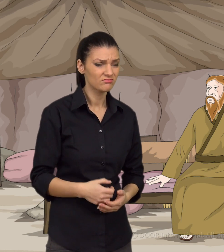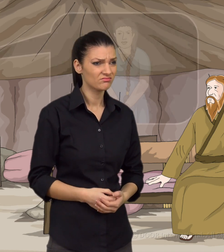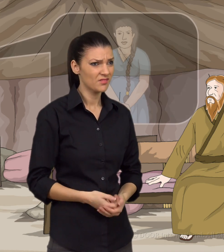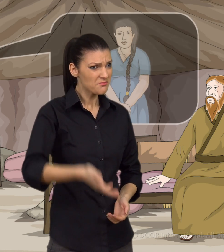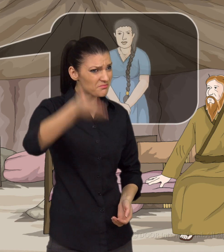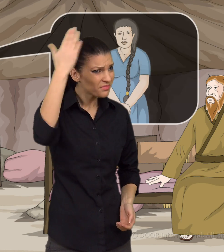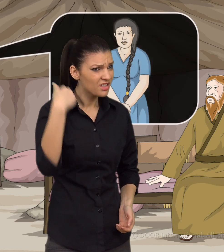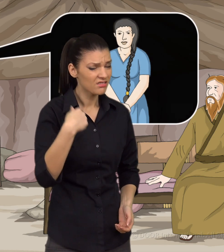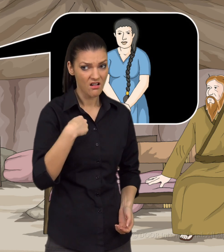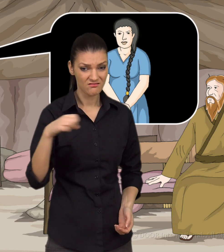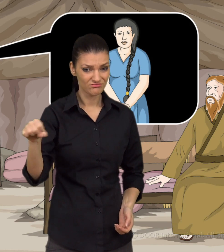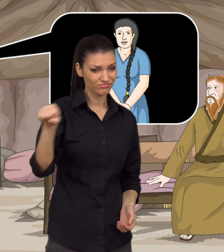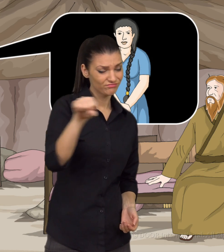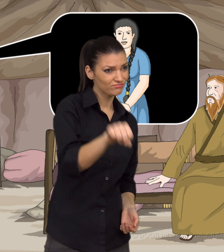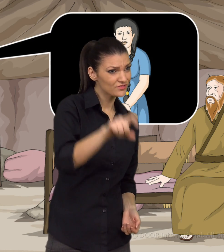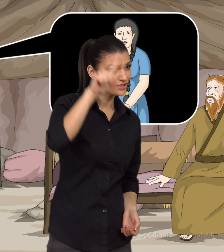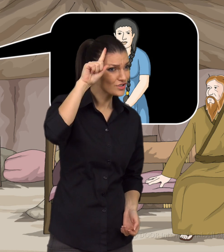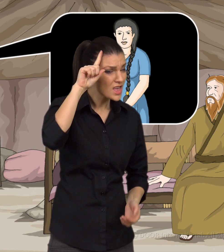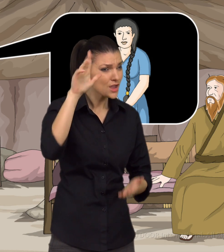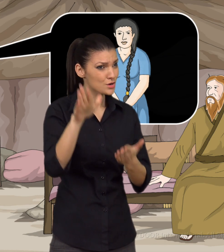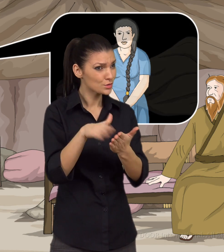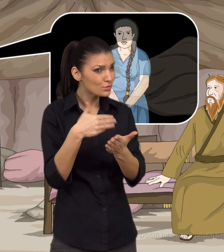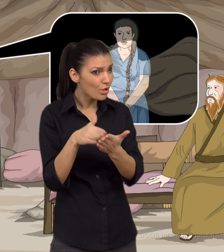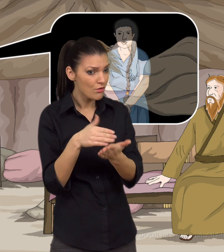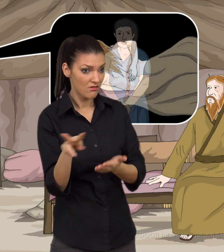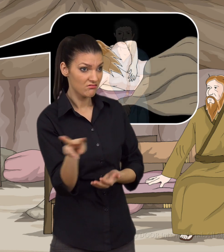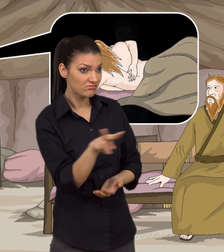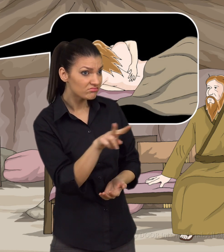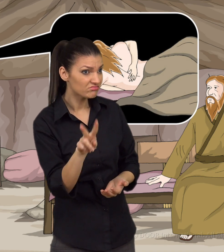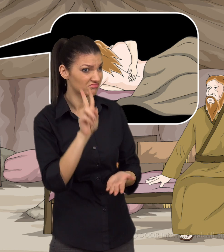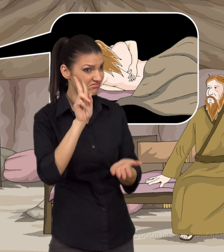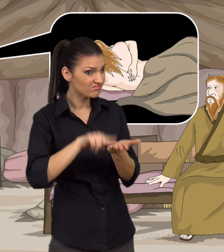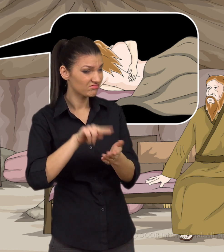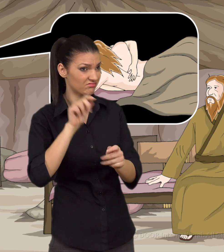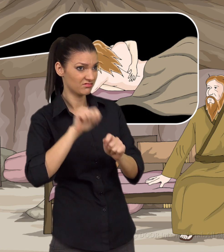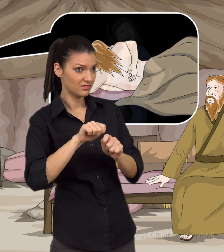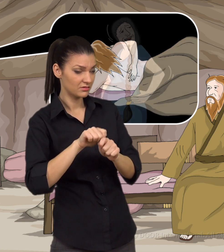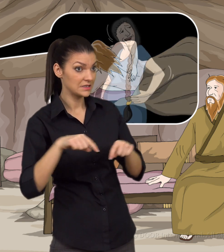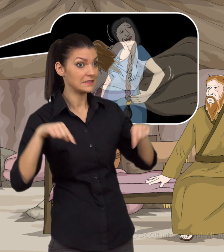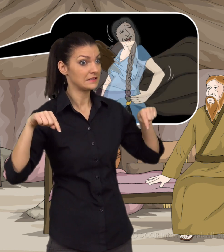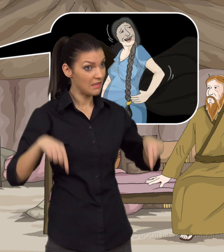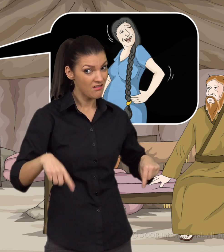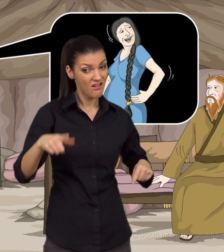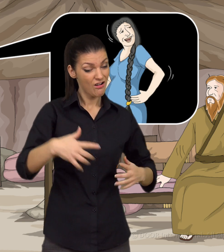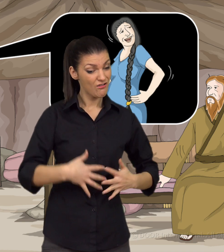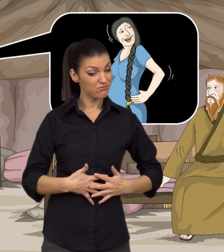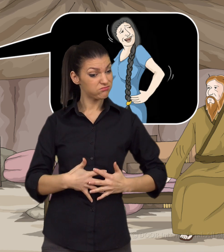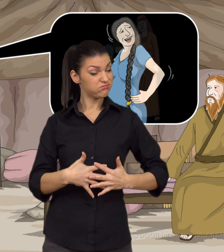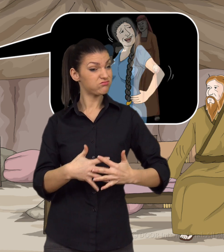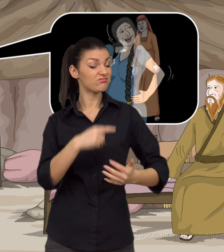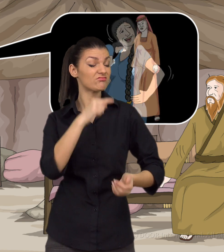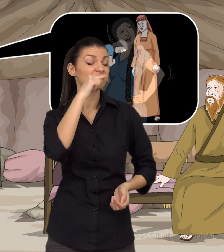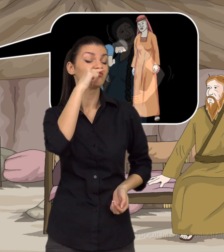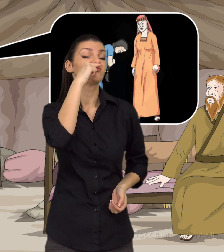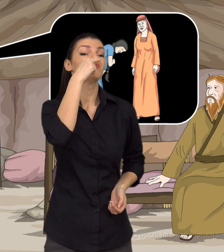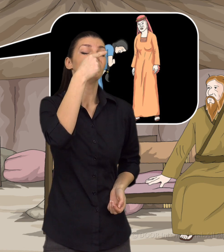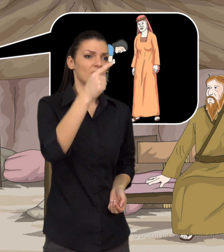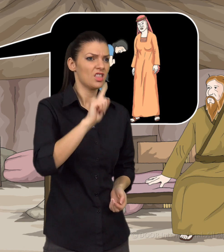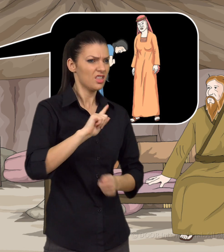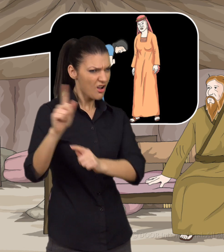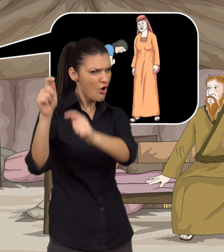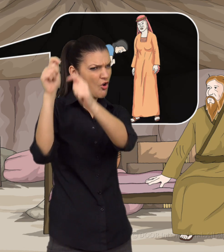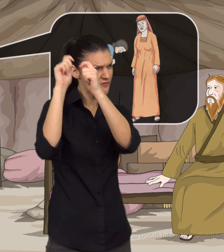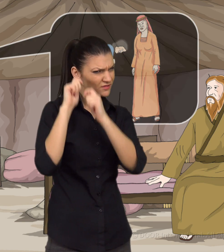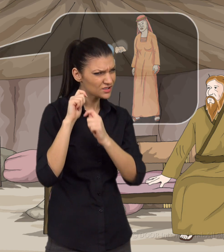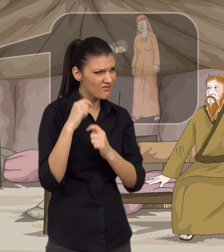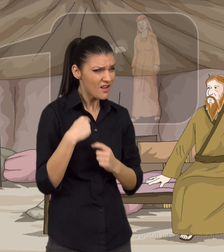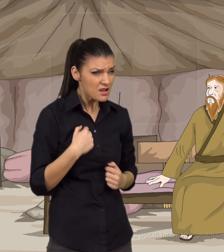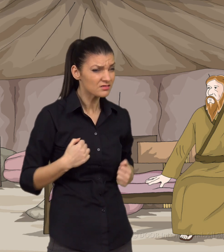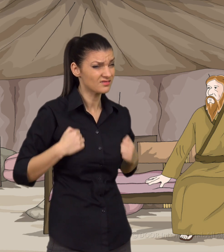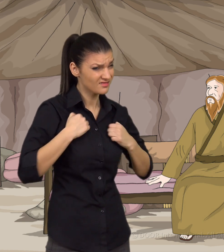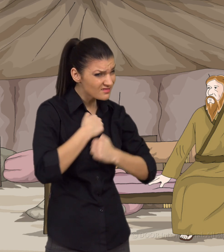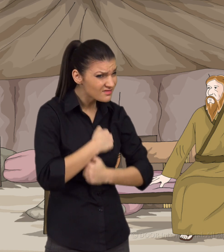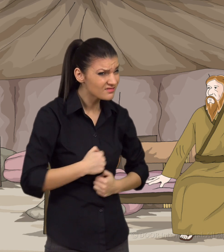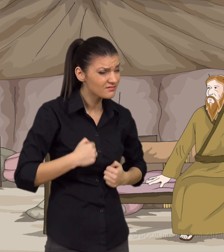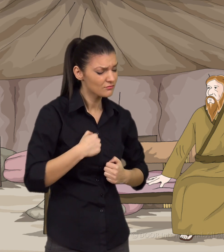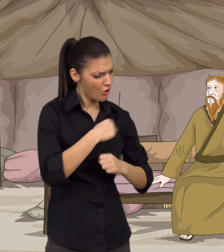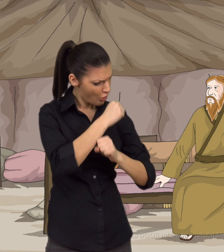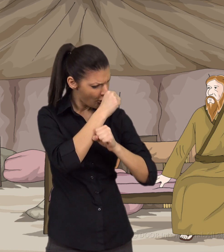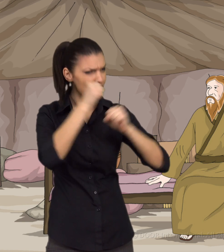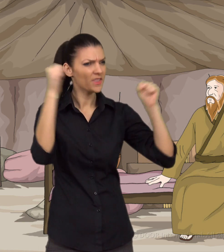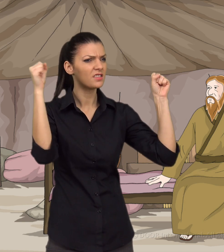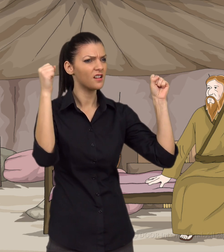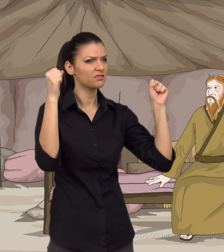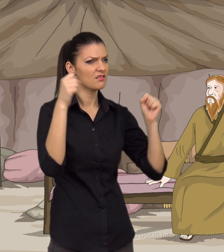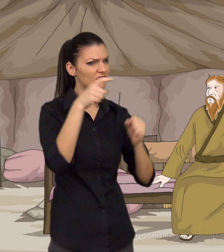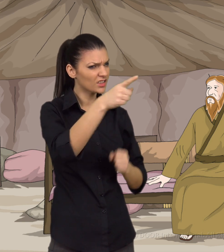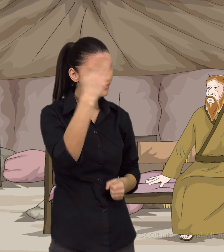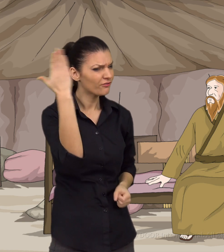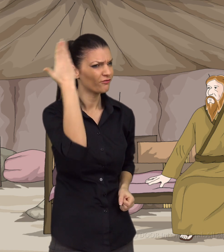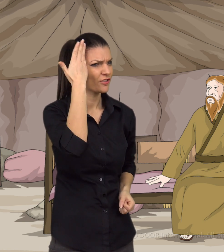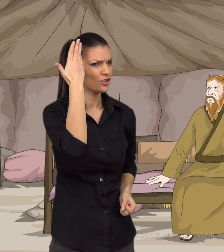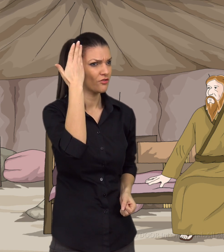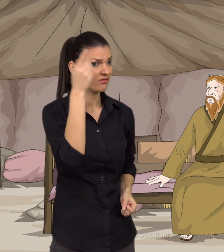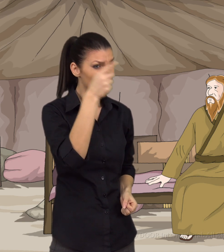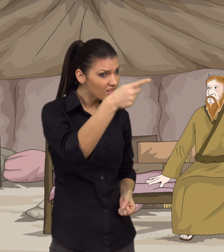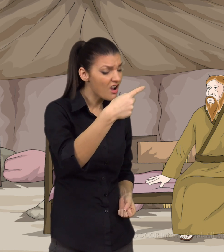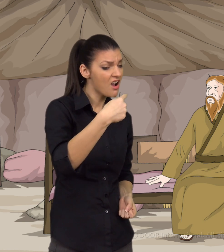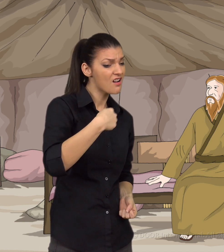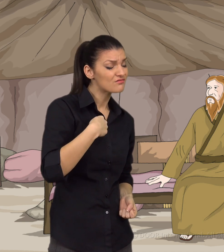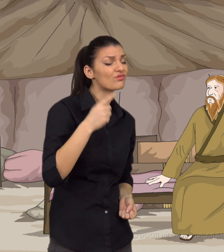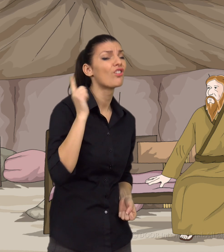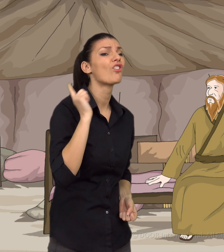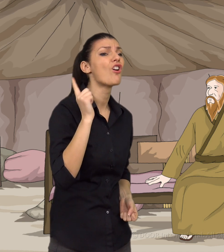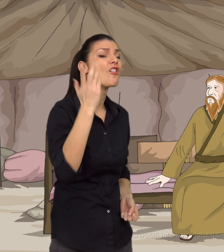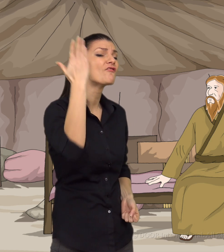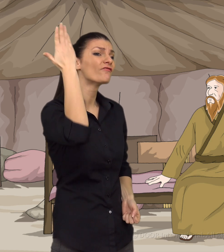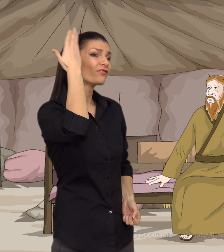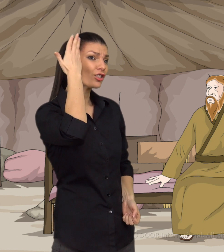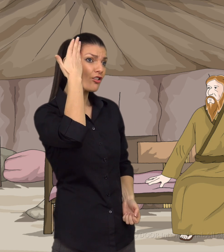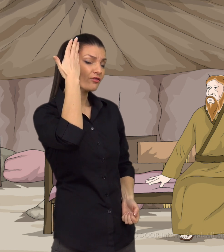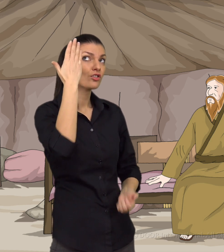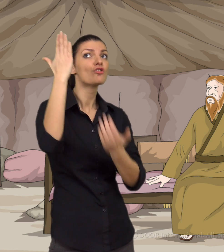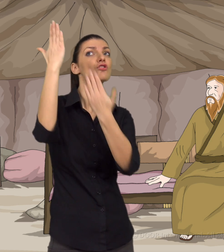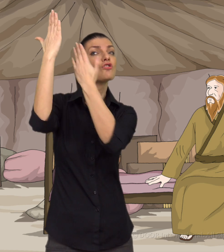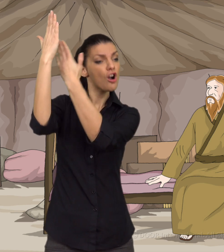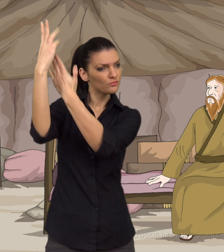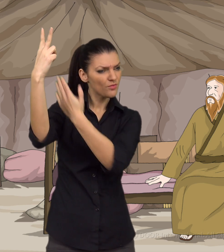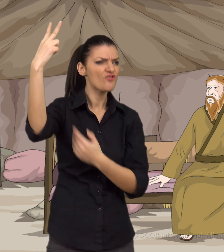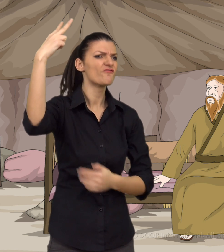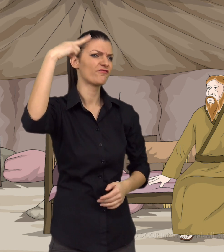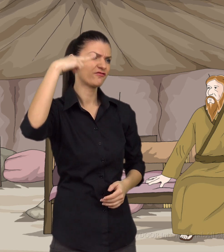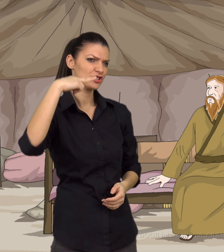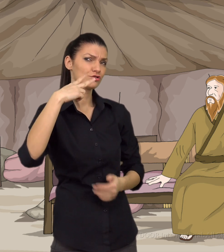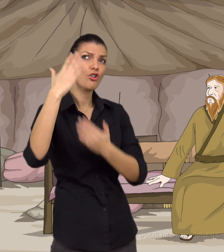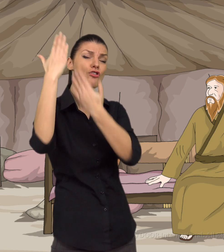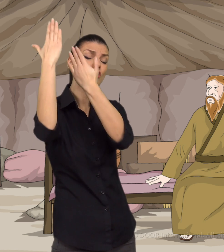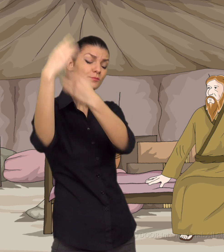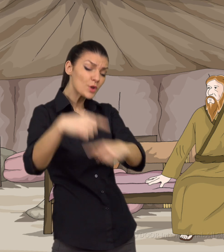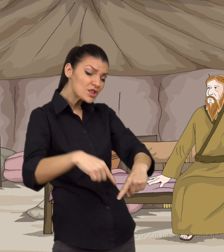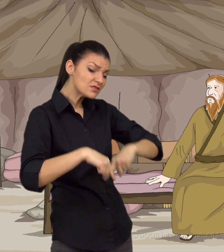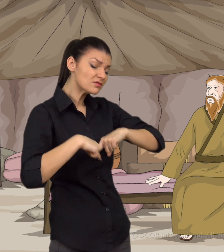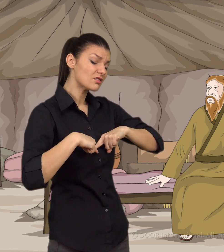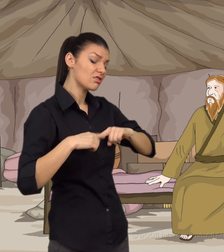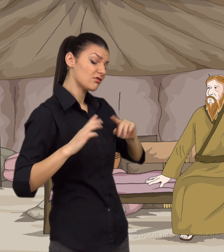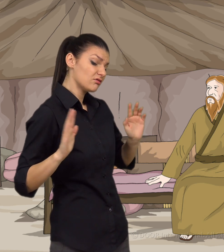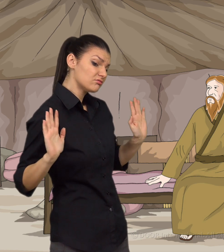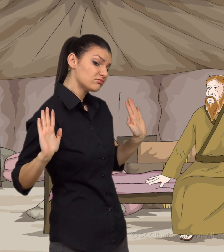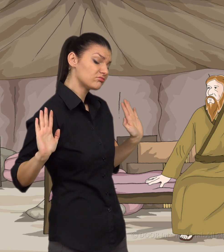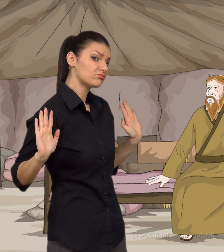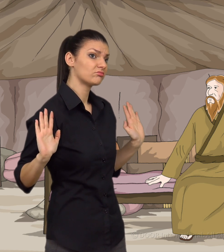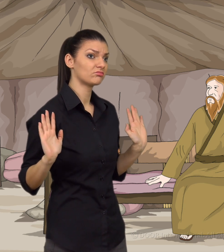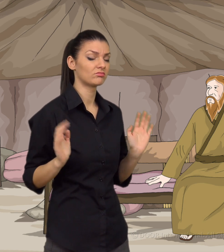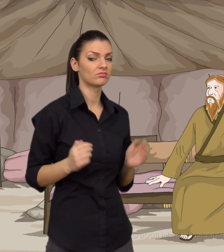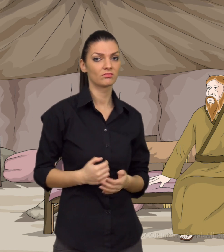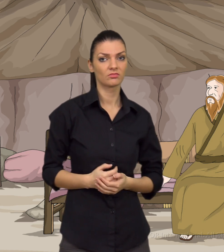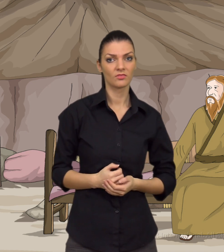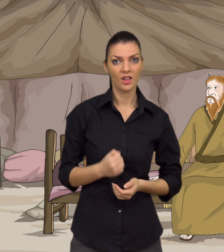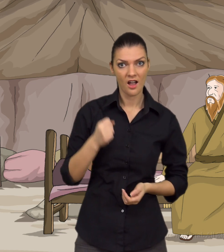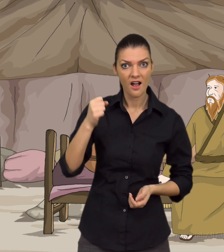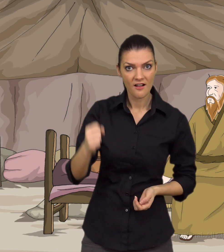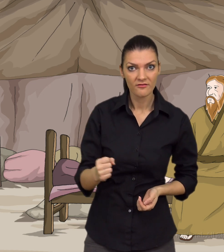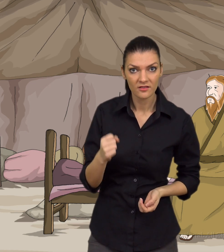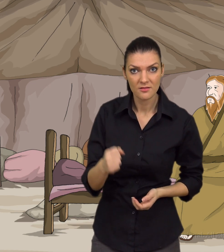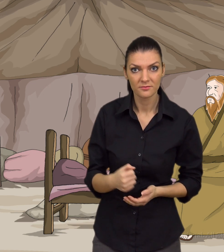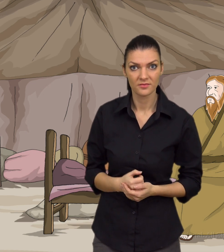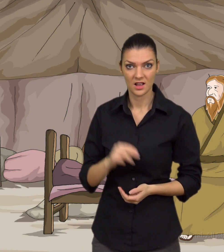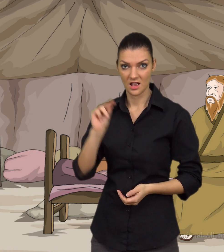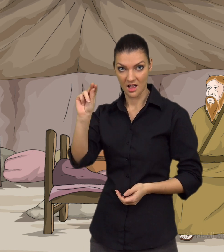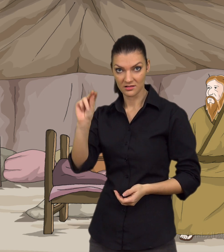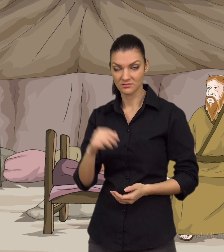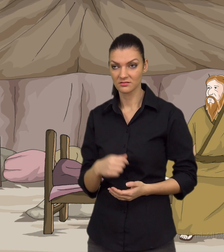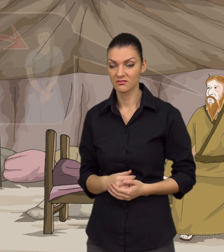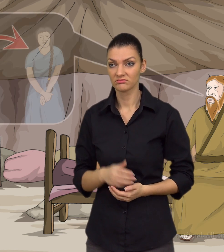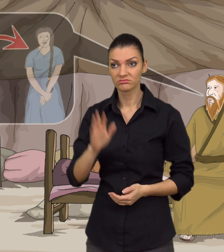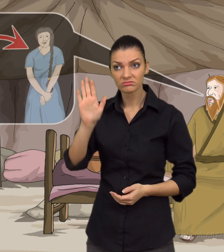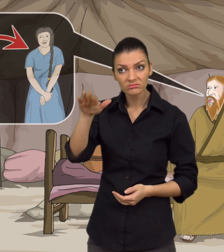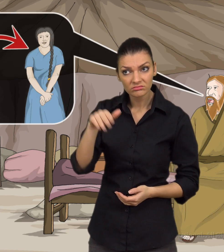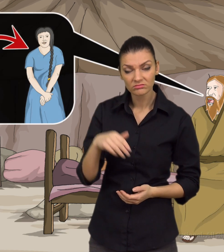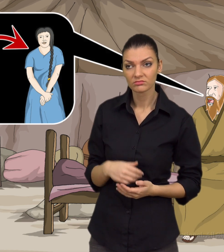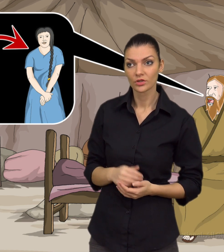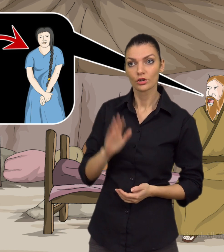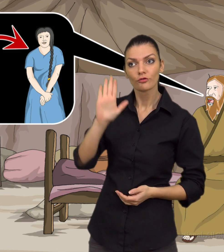I delivered my servant into your arms, and ever since she saw that she was pregnant, she has treated me with contempt. May the LORD judge between you and me.”